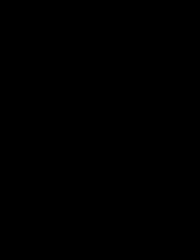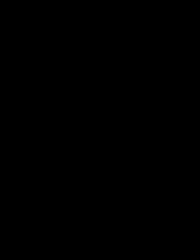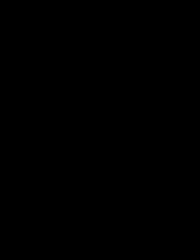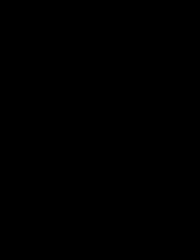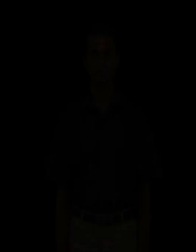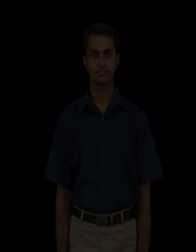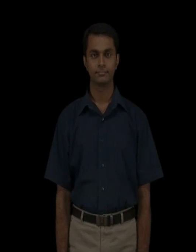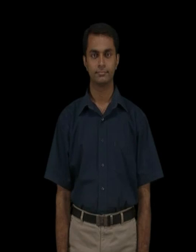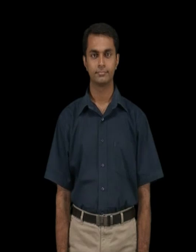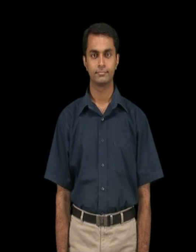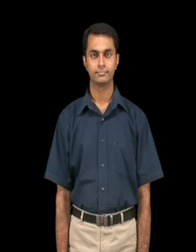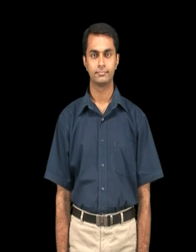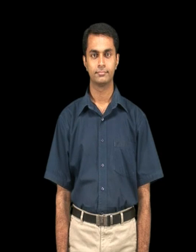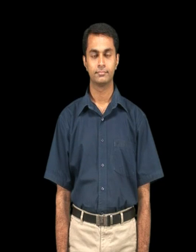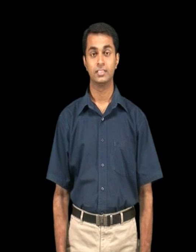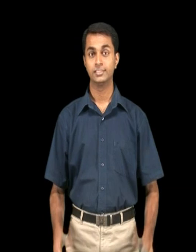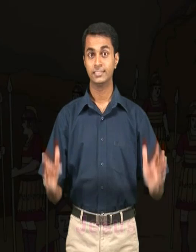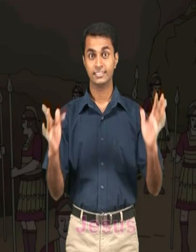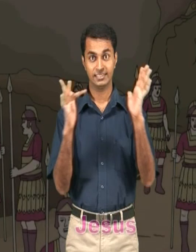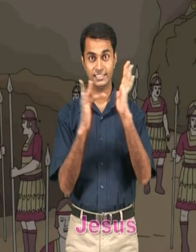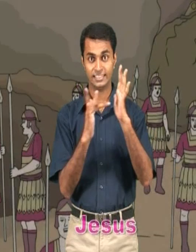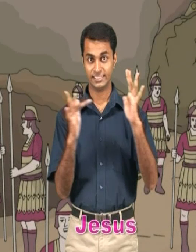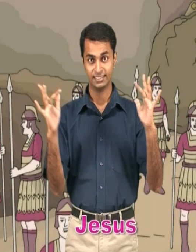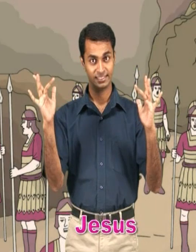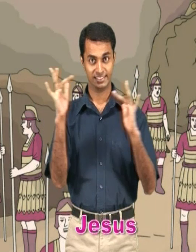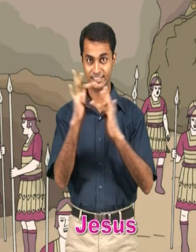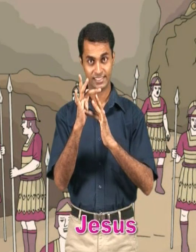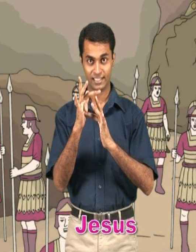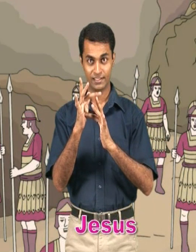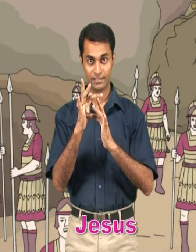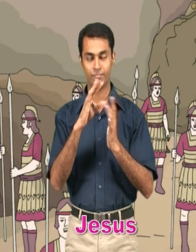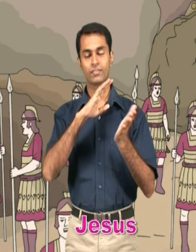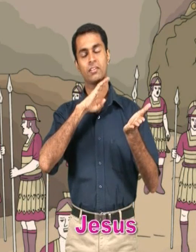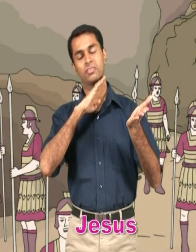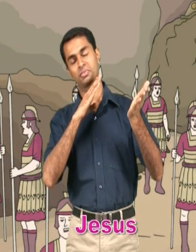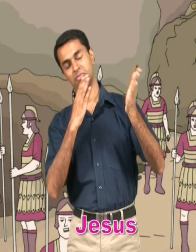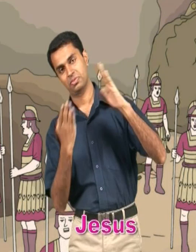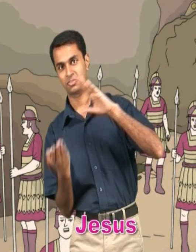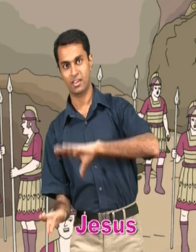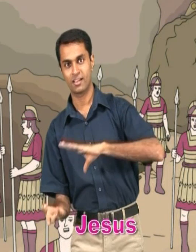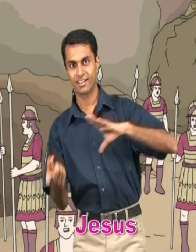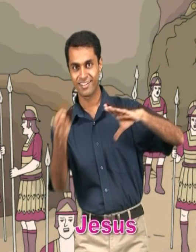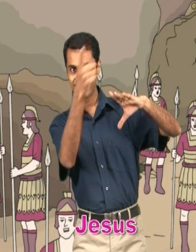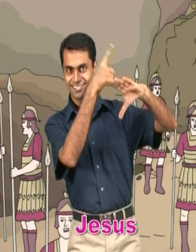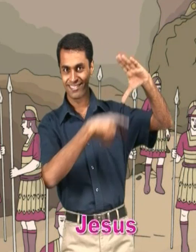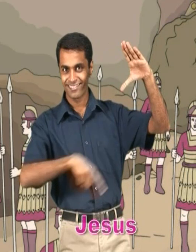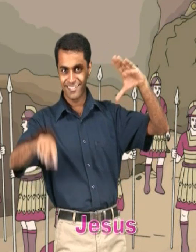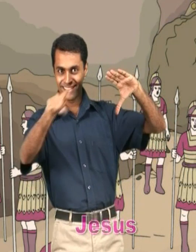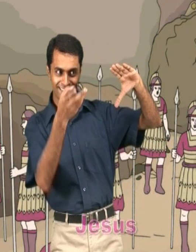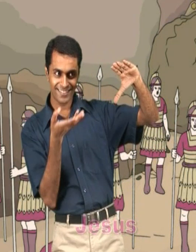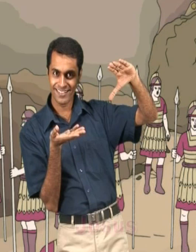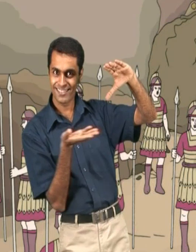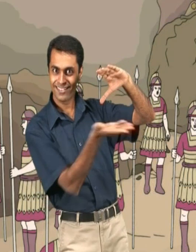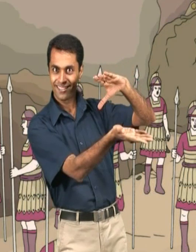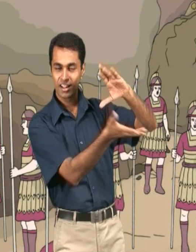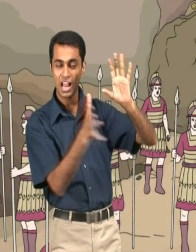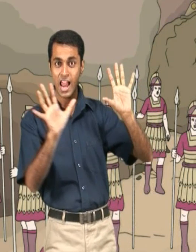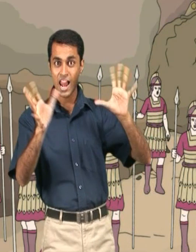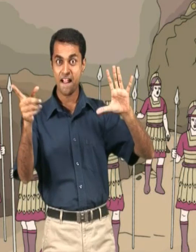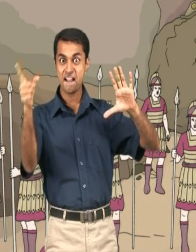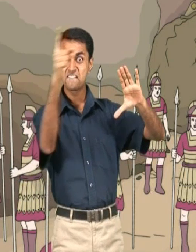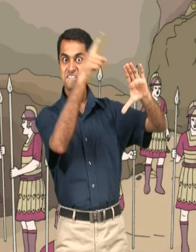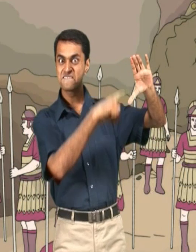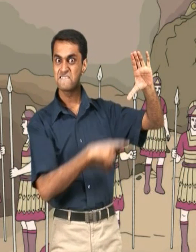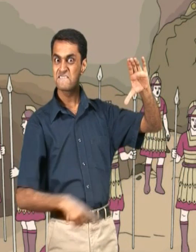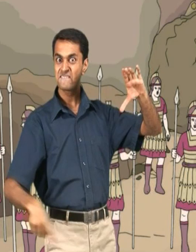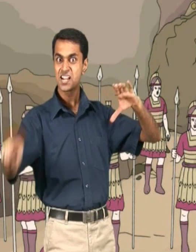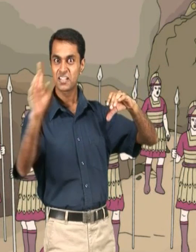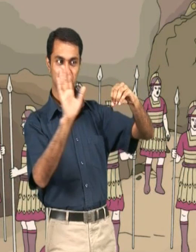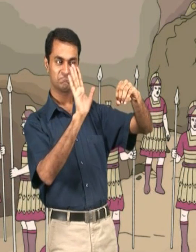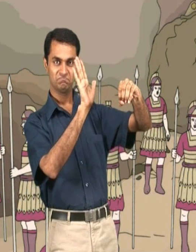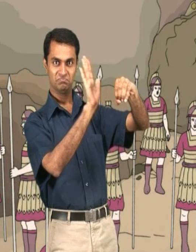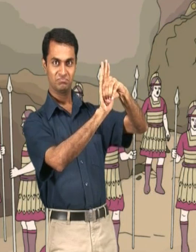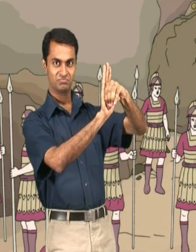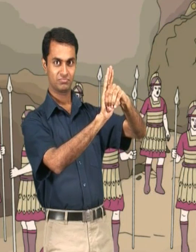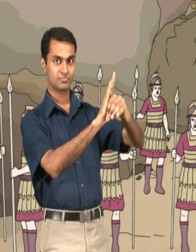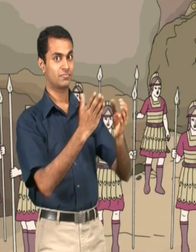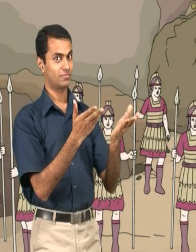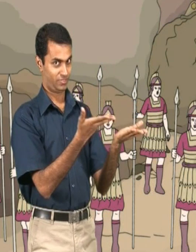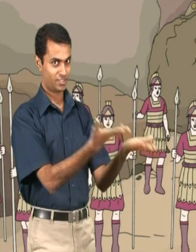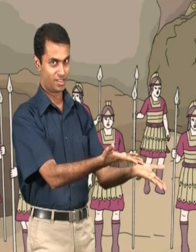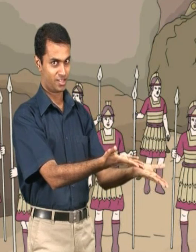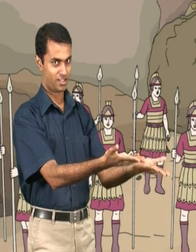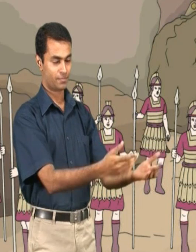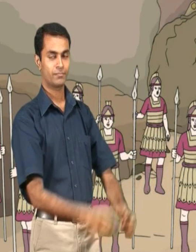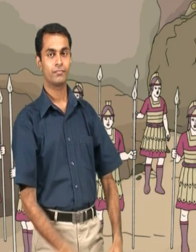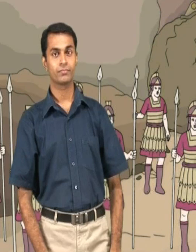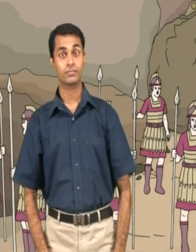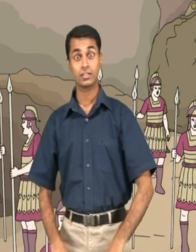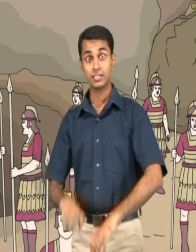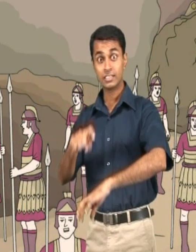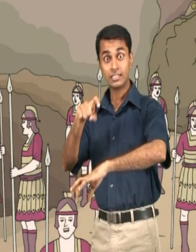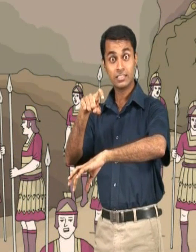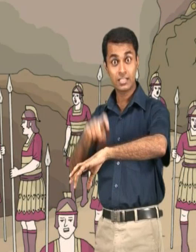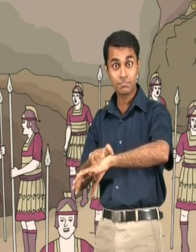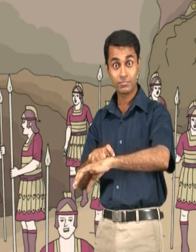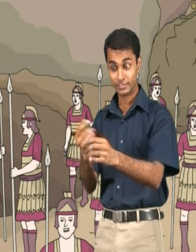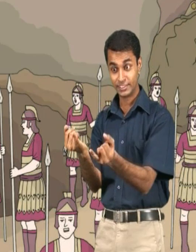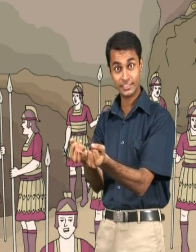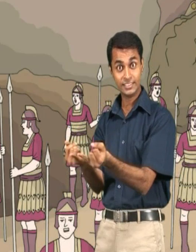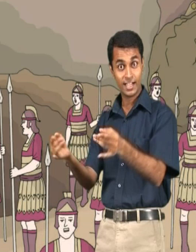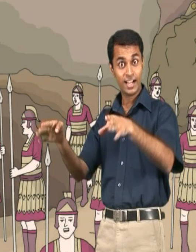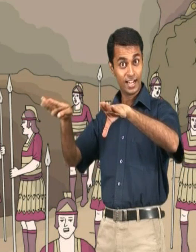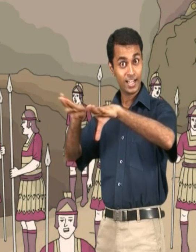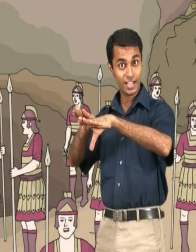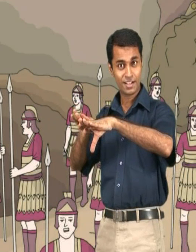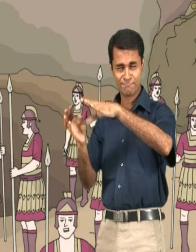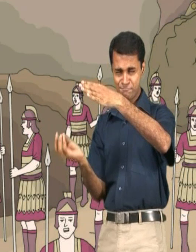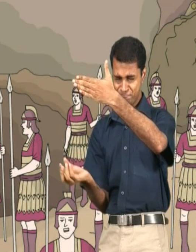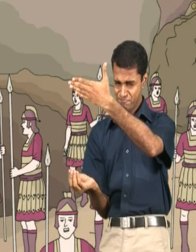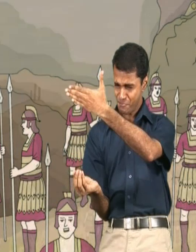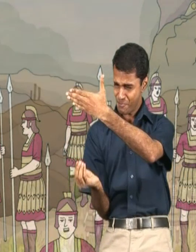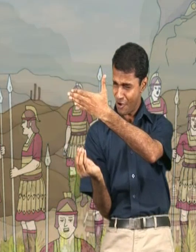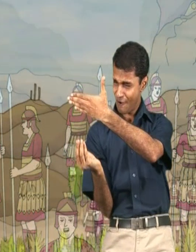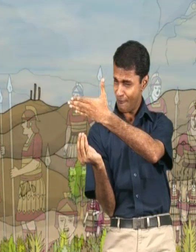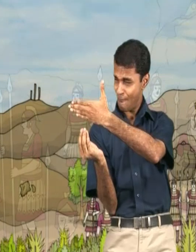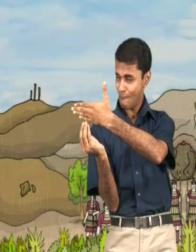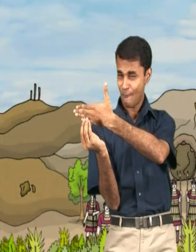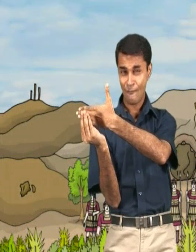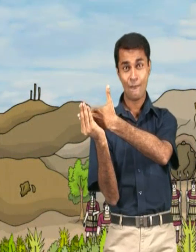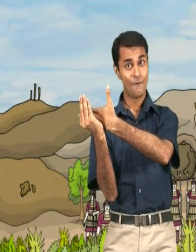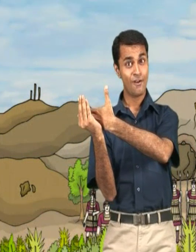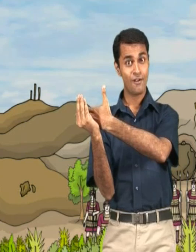After the Sabbath, at dawn on the first day of the week, Mary Magdalene and the other Mary went to see the tomb.